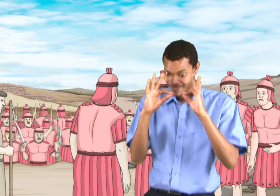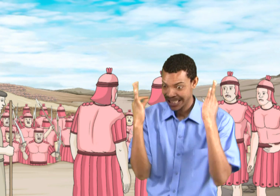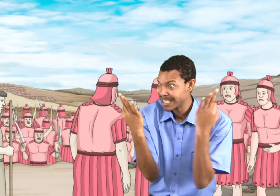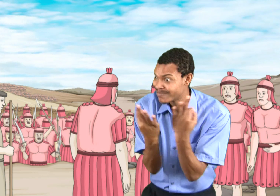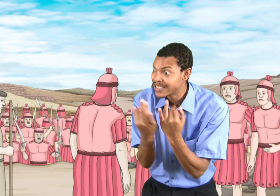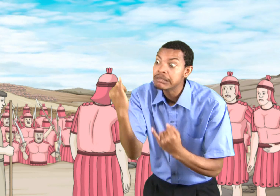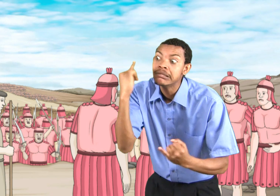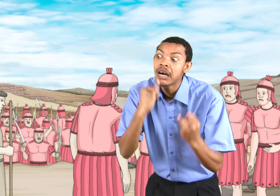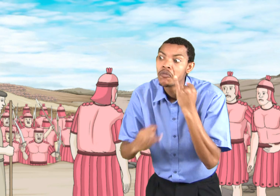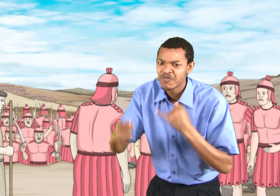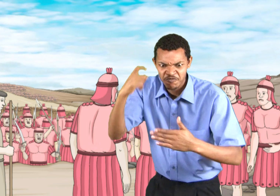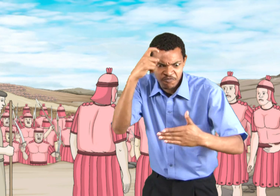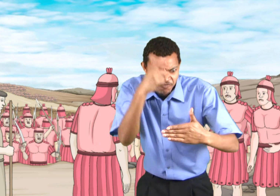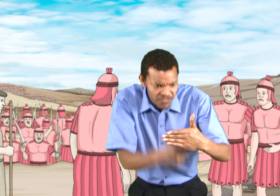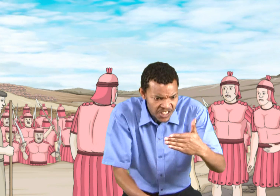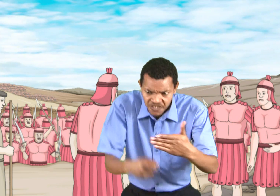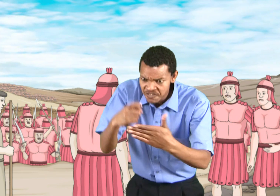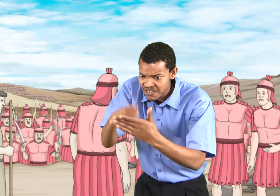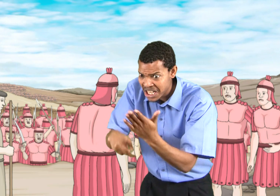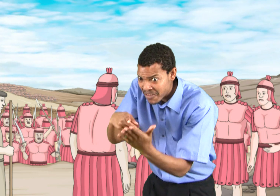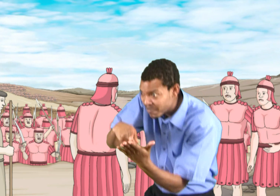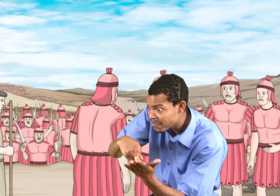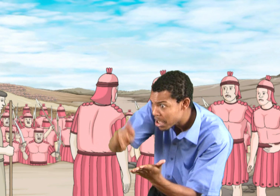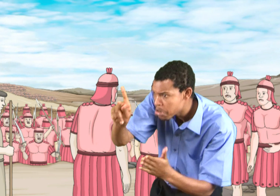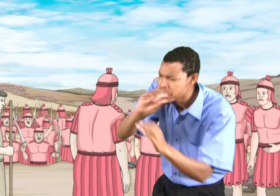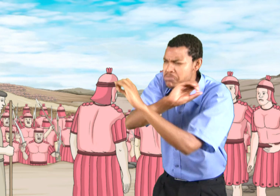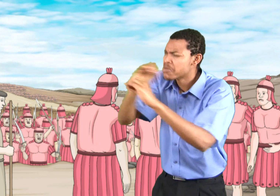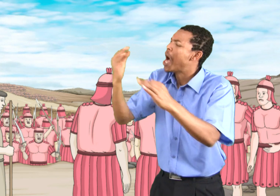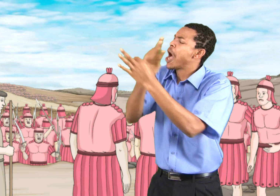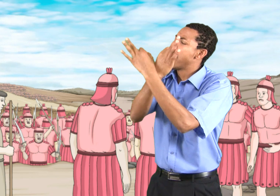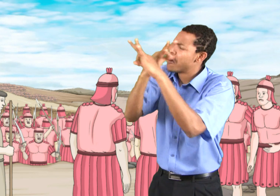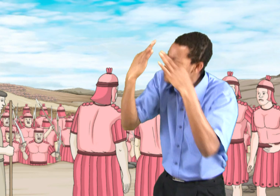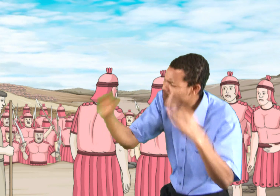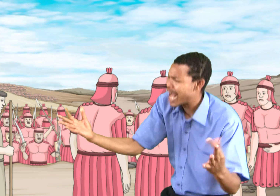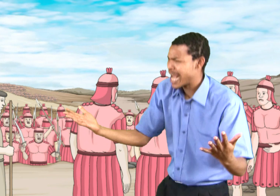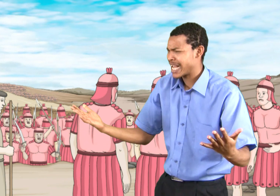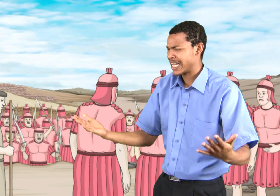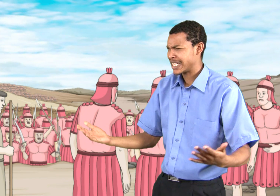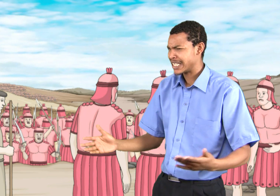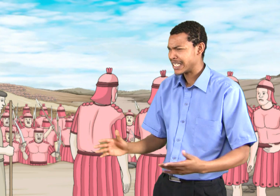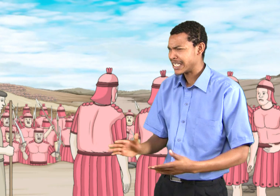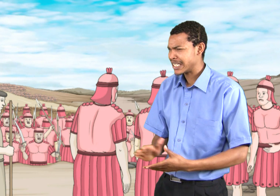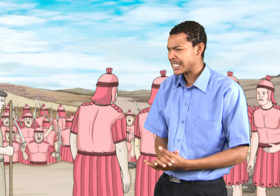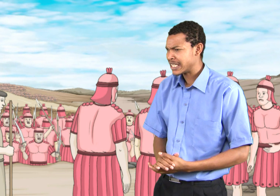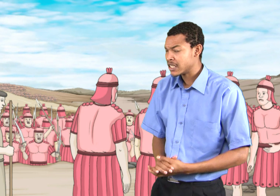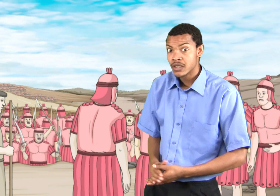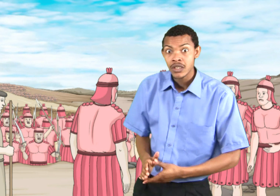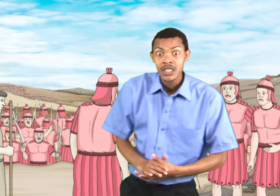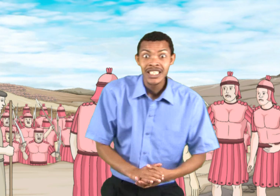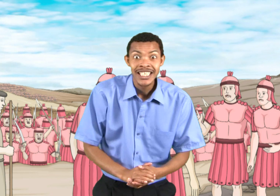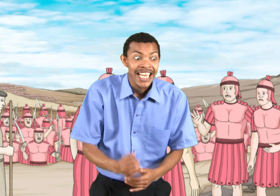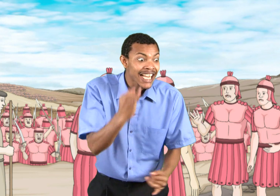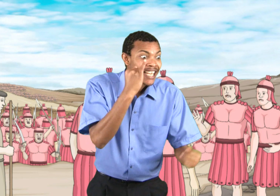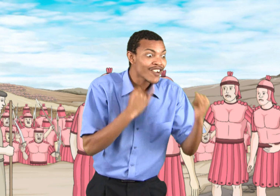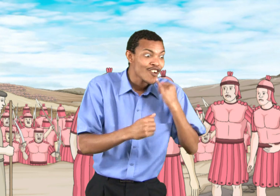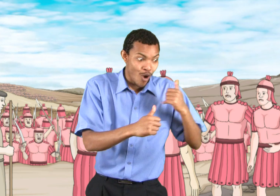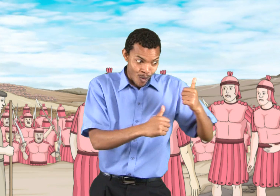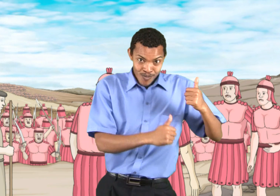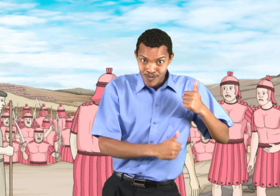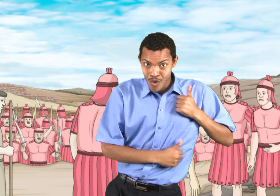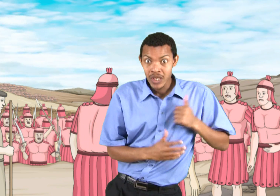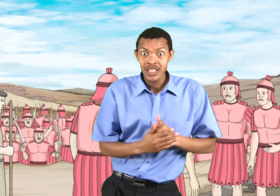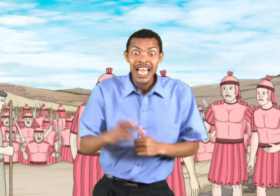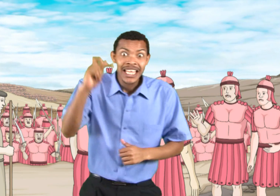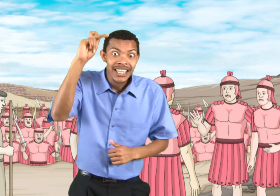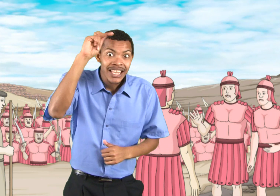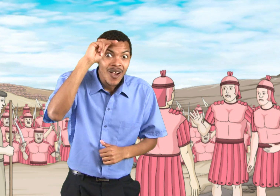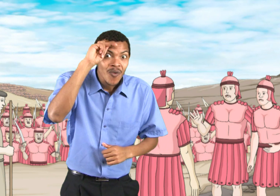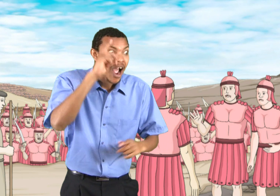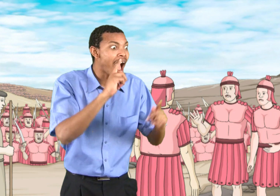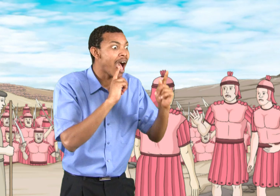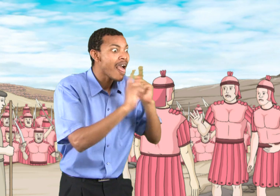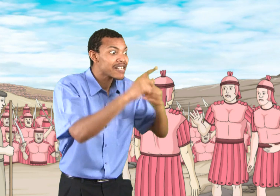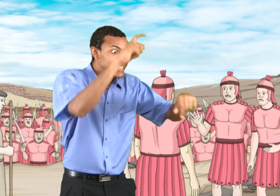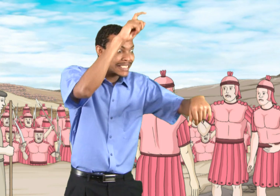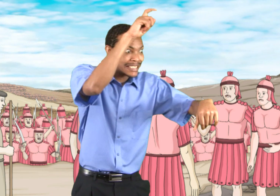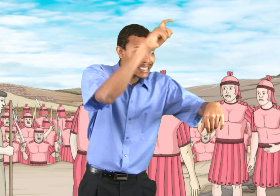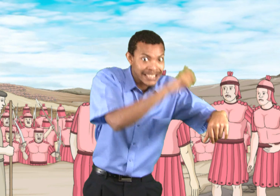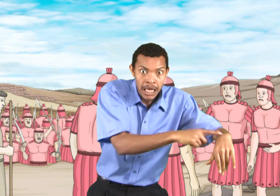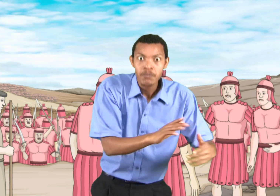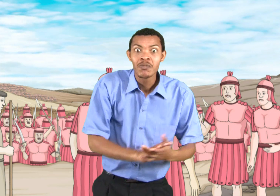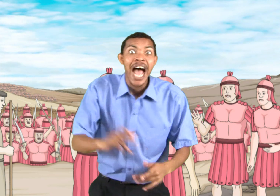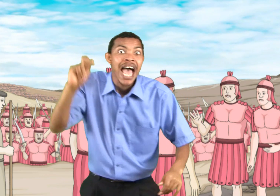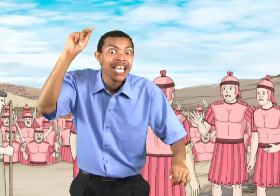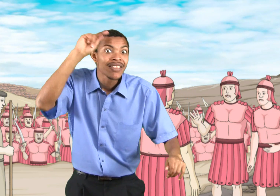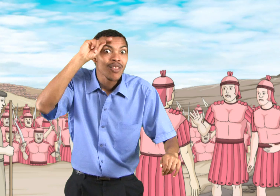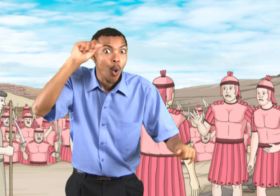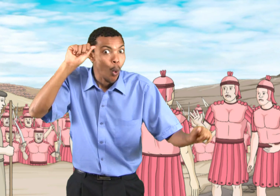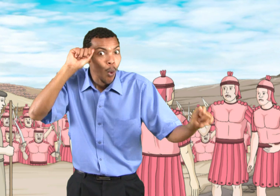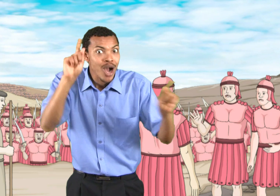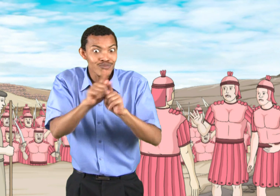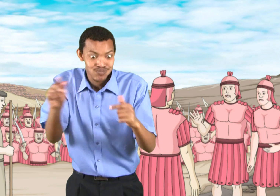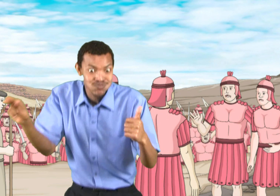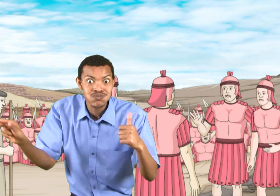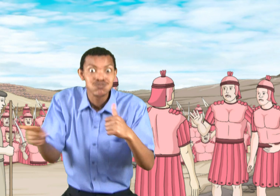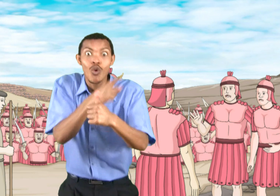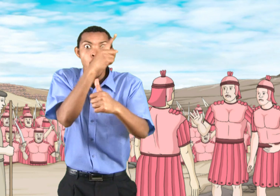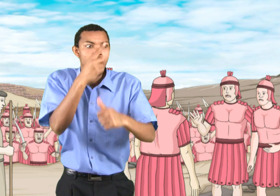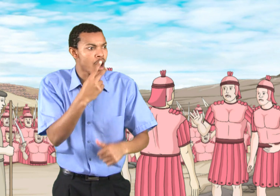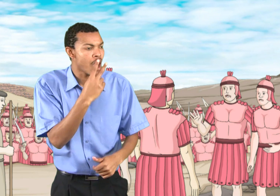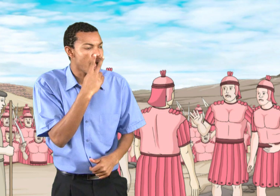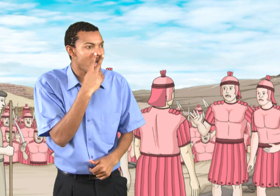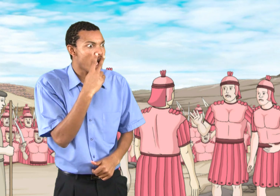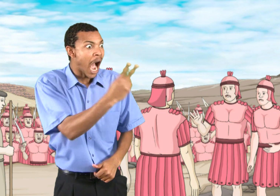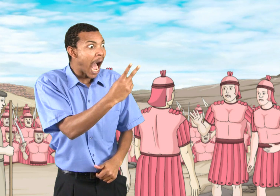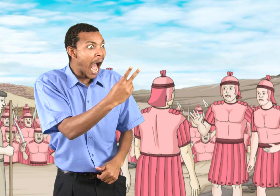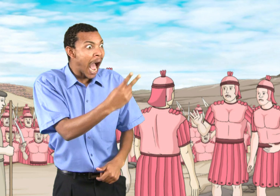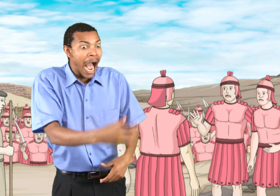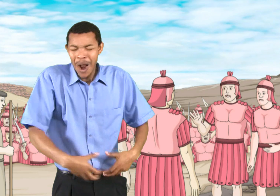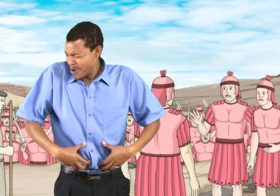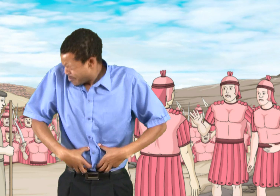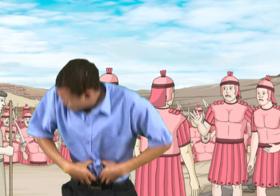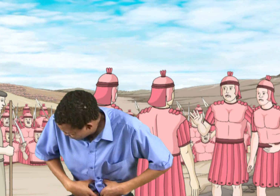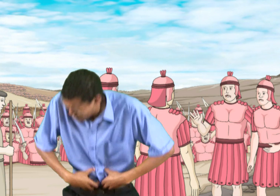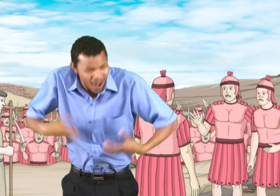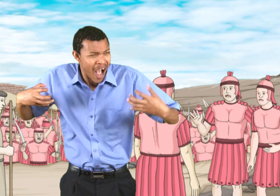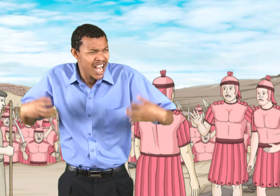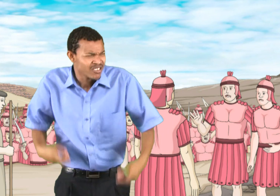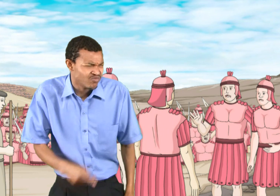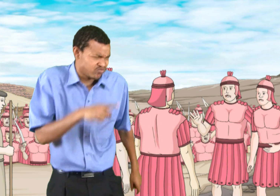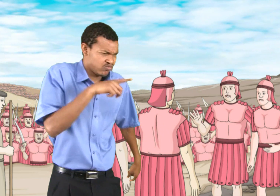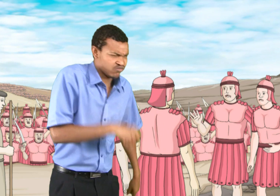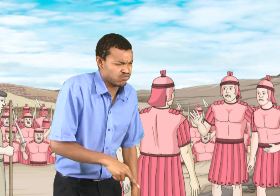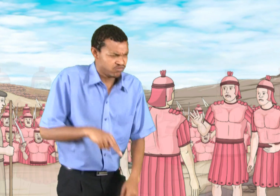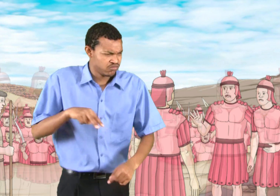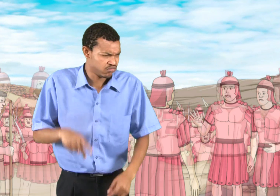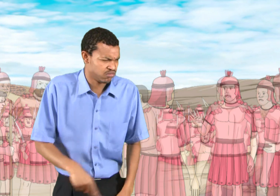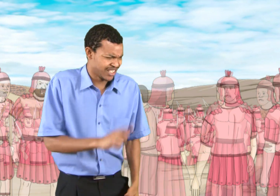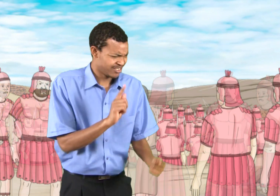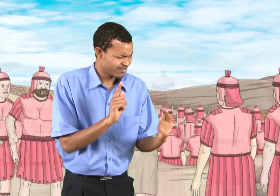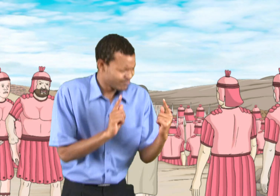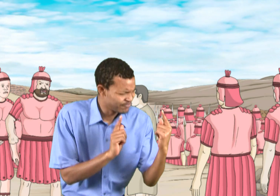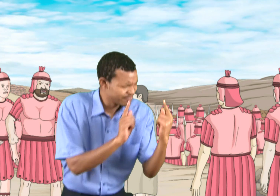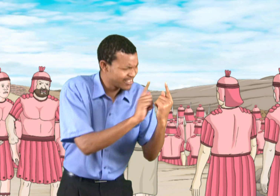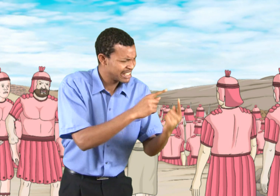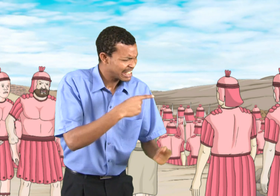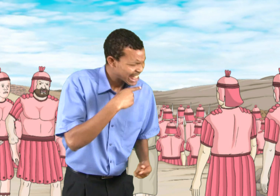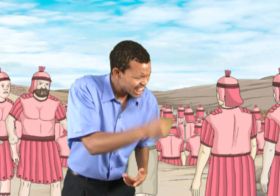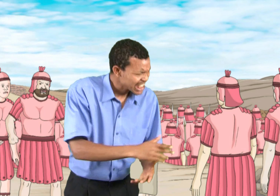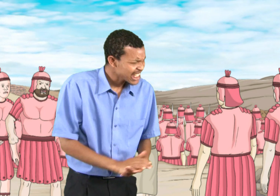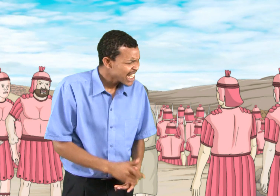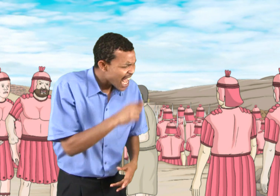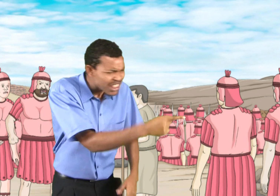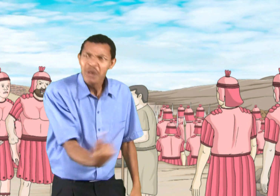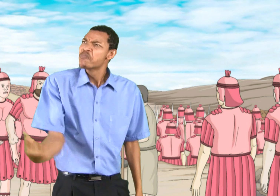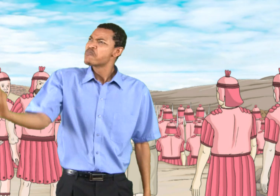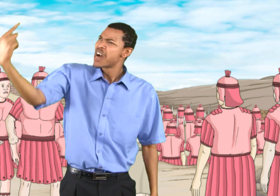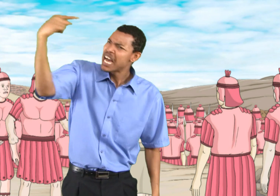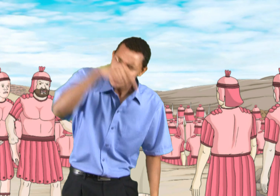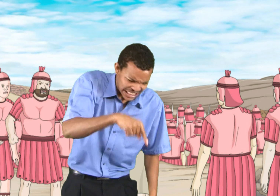The people told him about the offer, saying, “That is what will be done for the man who kills him.”